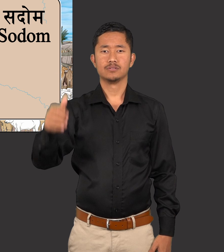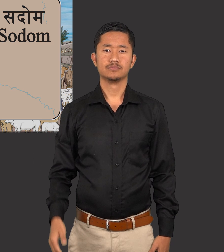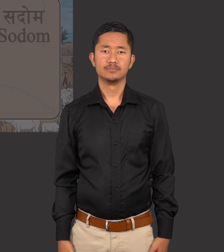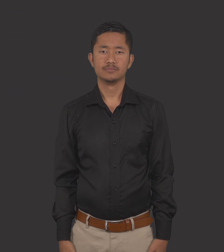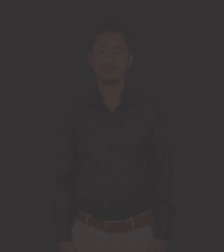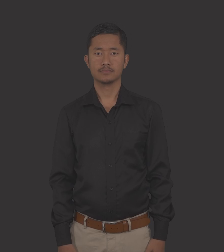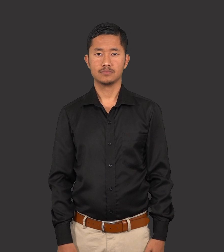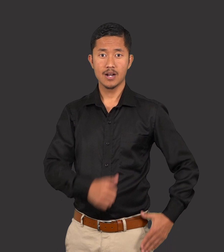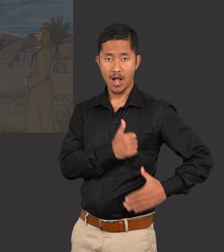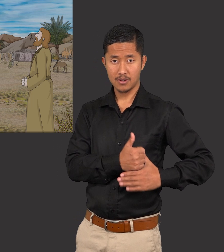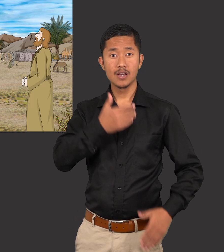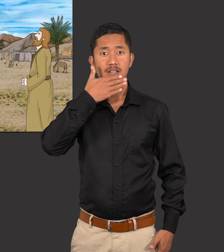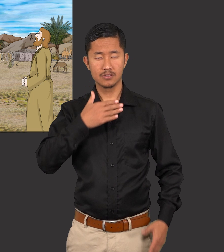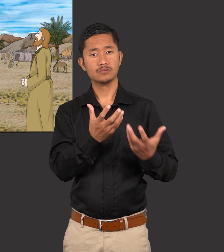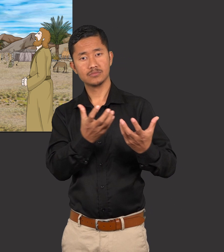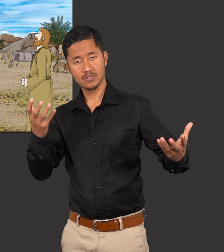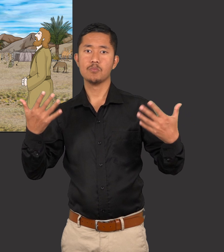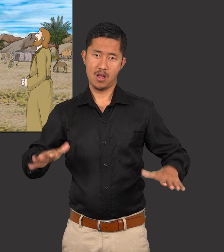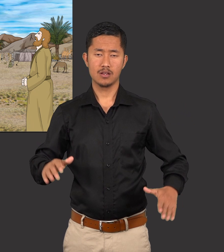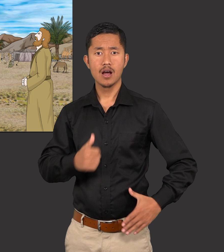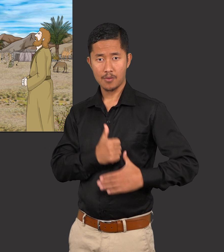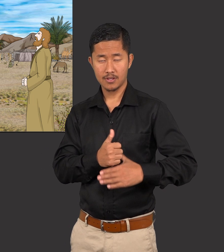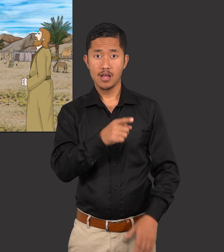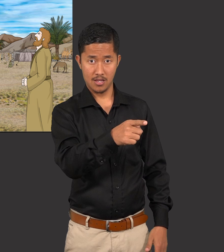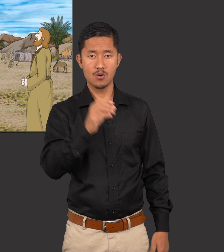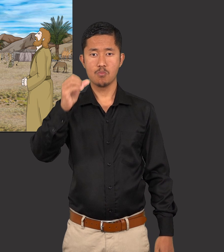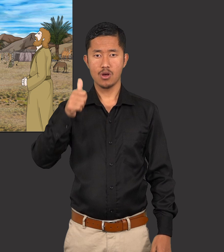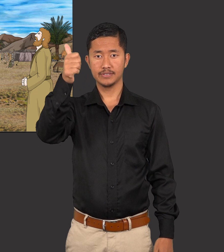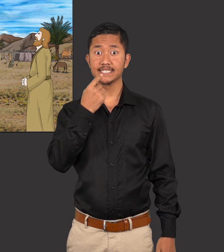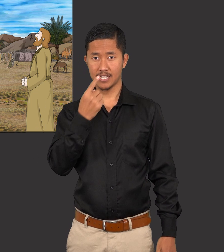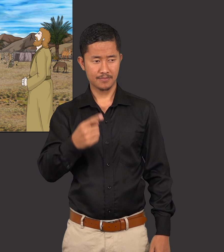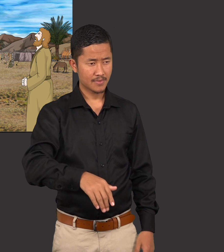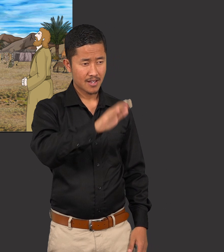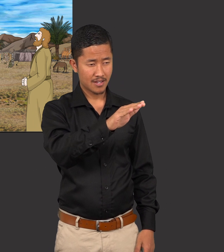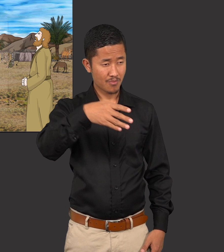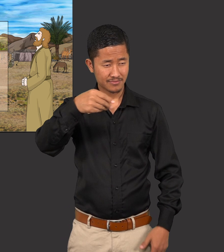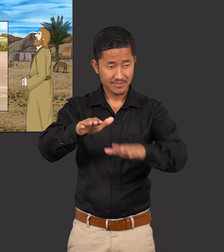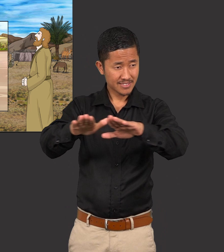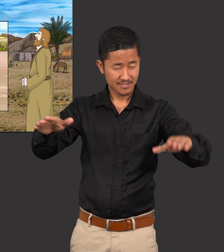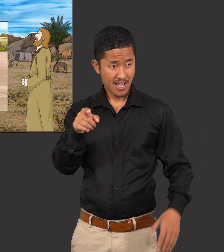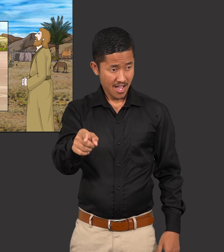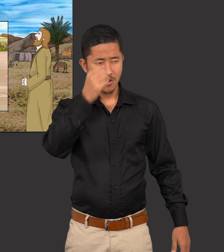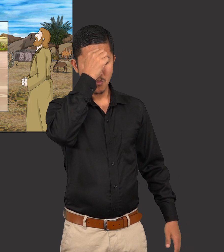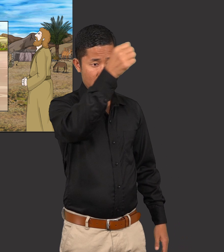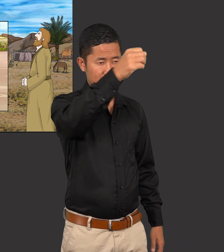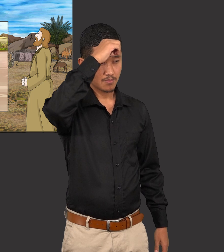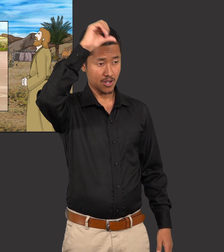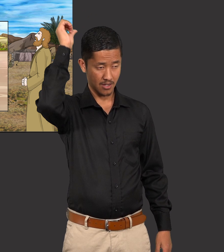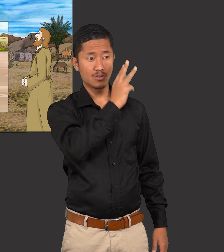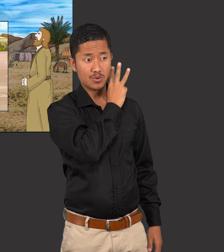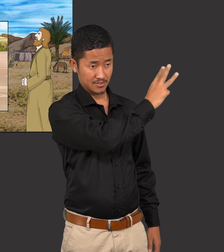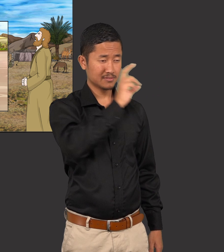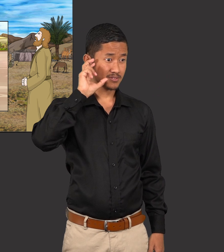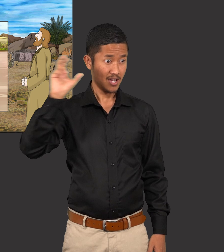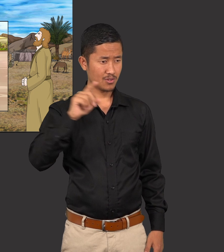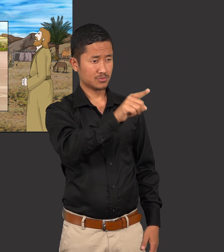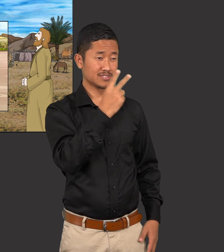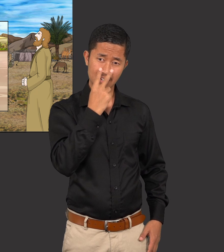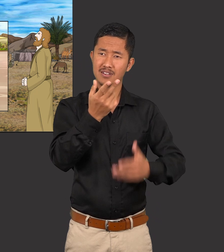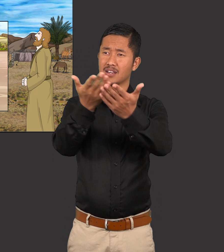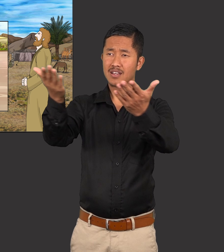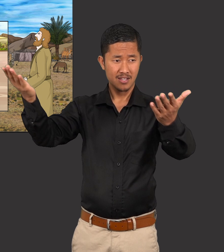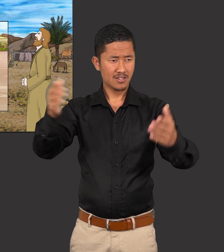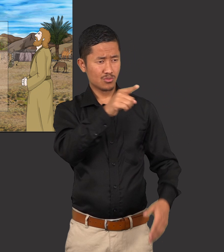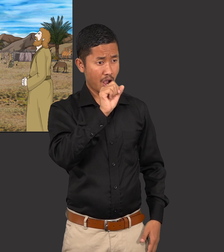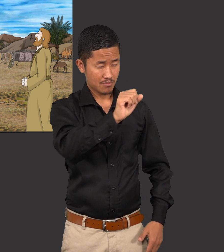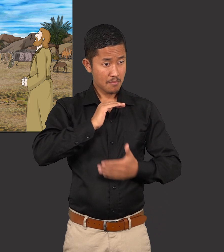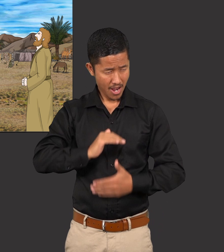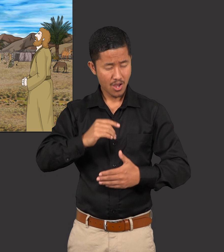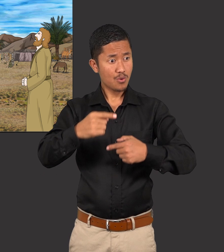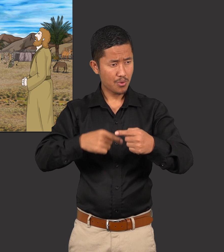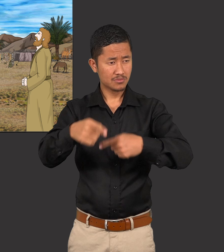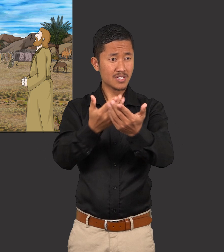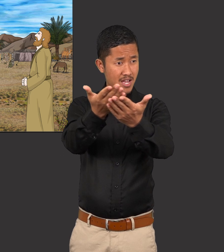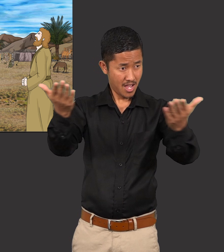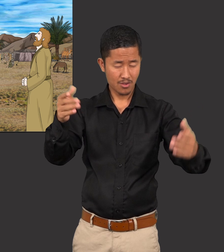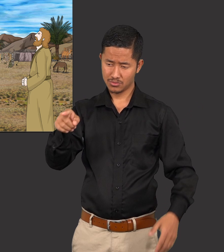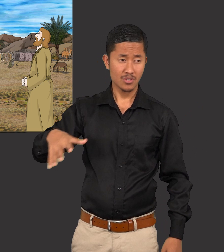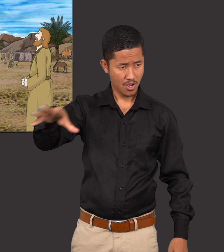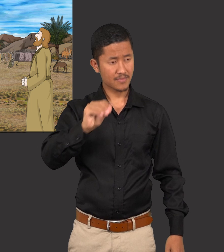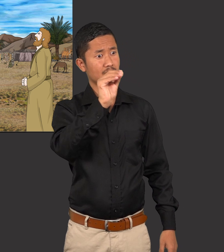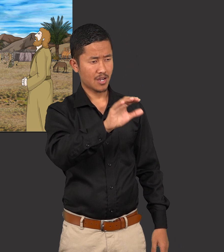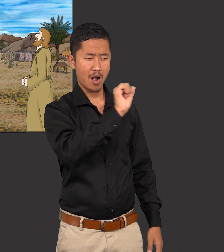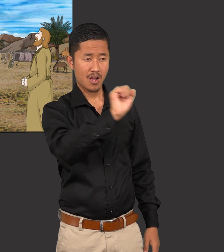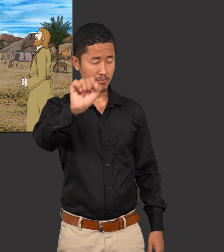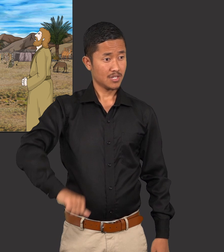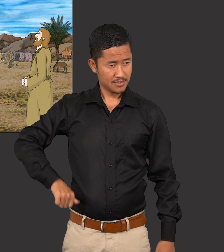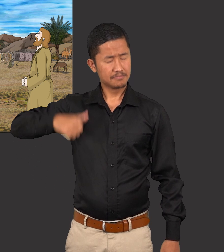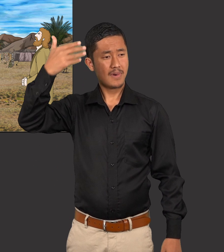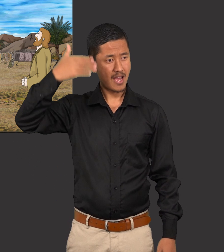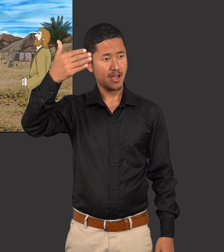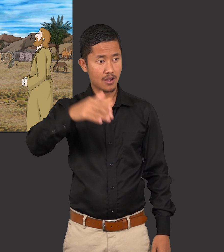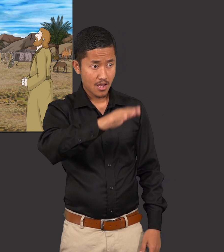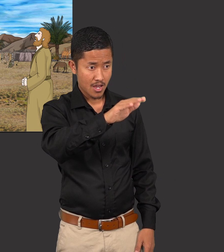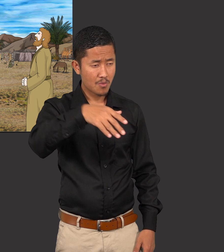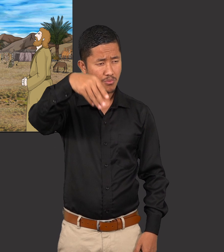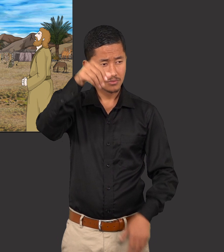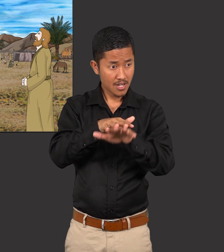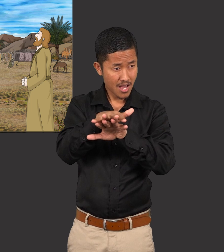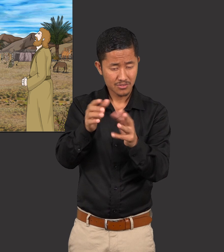After Lot had departed, the LORD said to Abram, “Now lift up your eyes from the place where you are, and look to the north and south and east and west, for all the land that you see, I will give to you and your offspring forever.